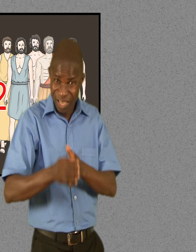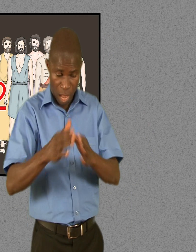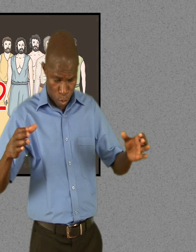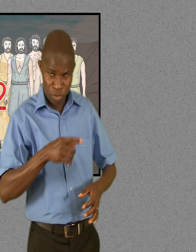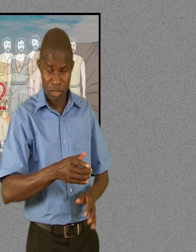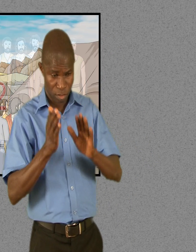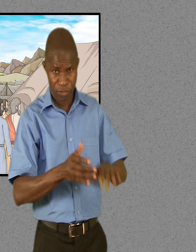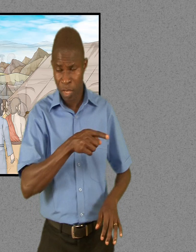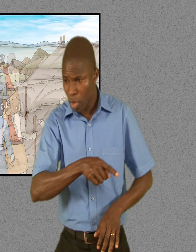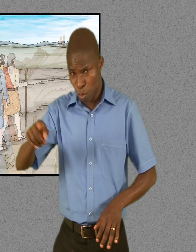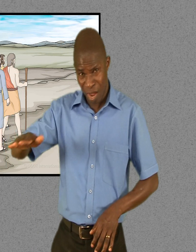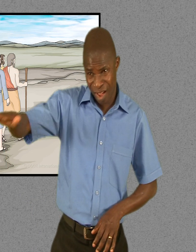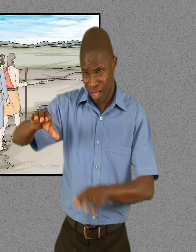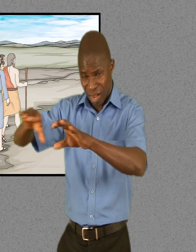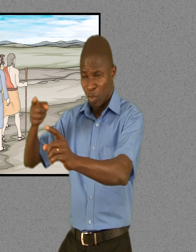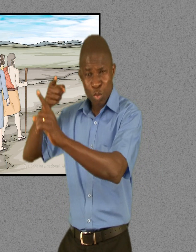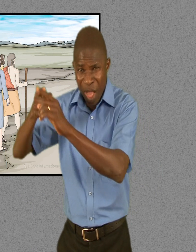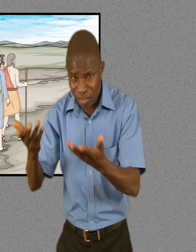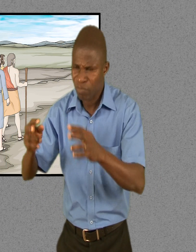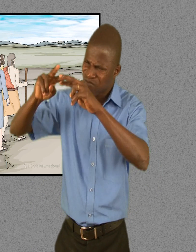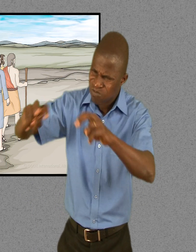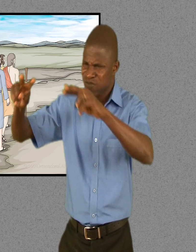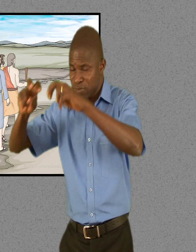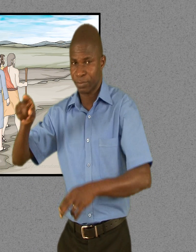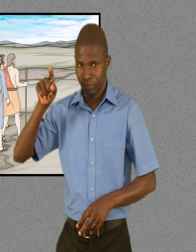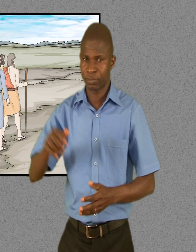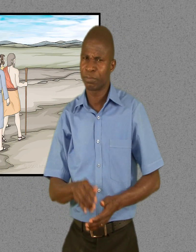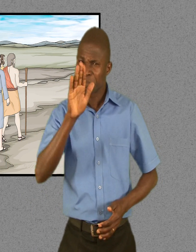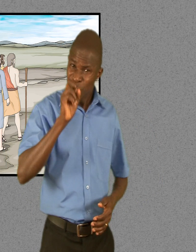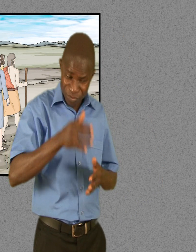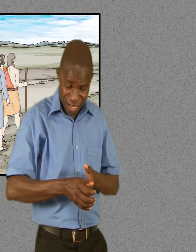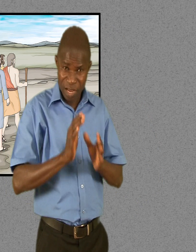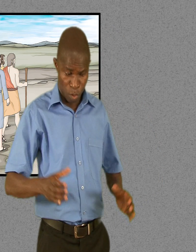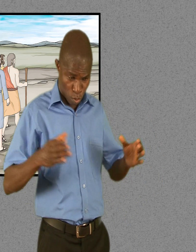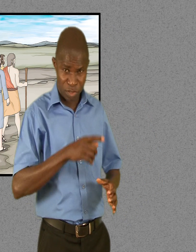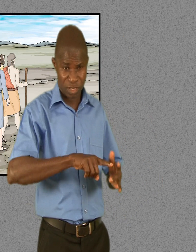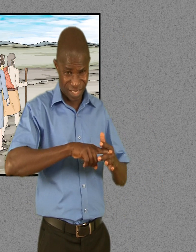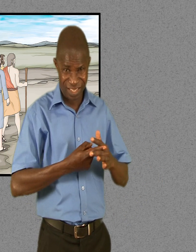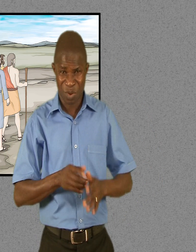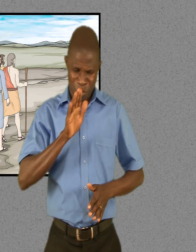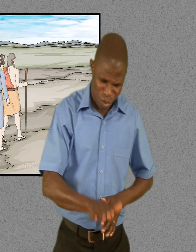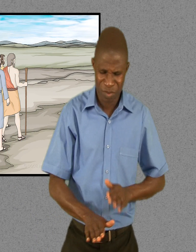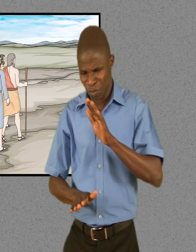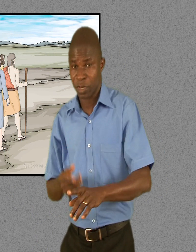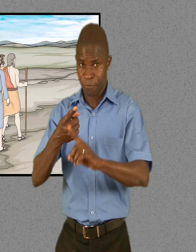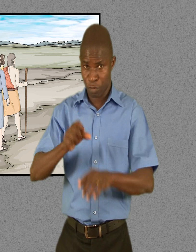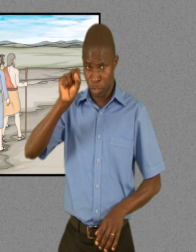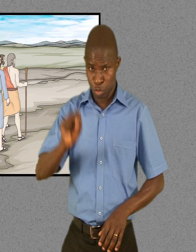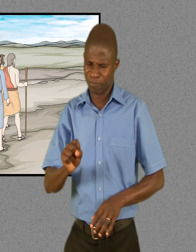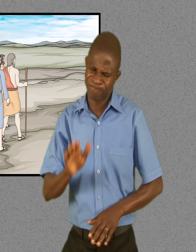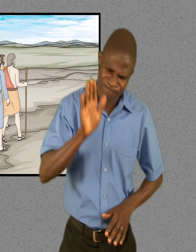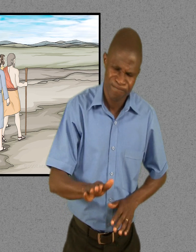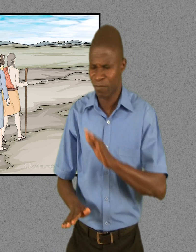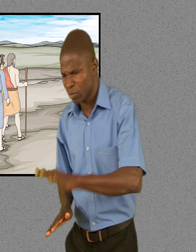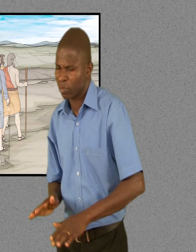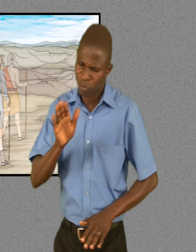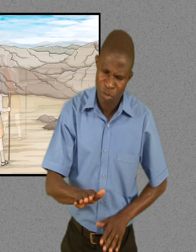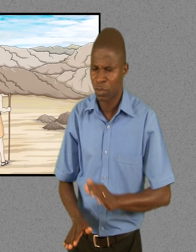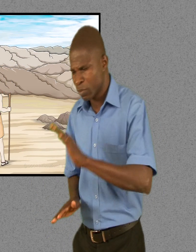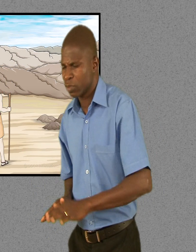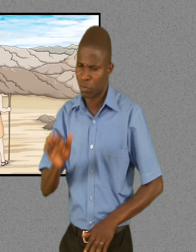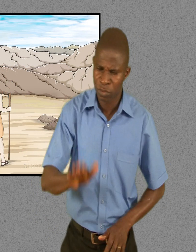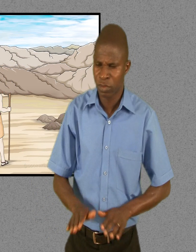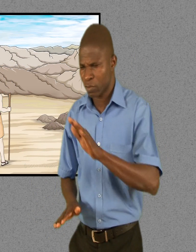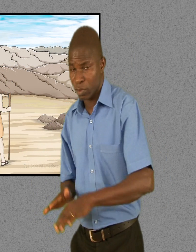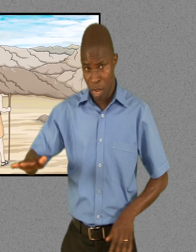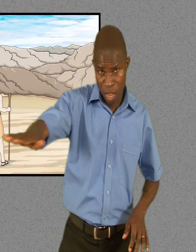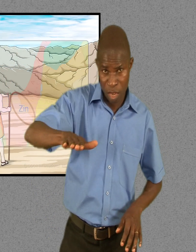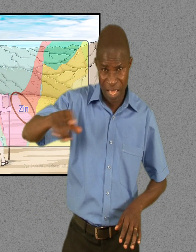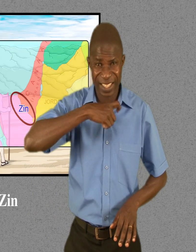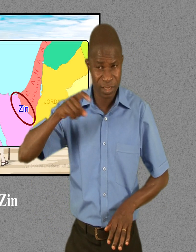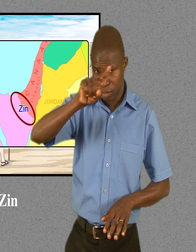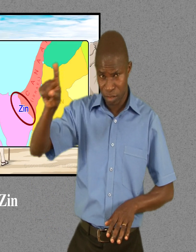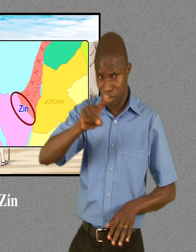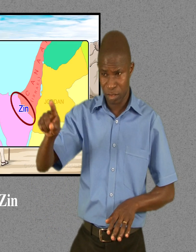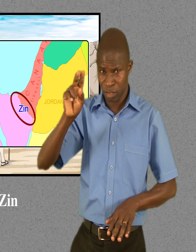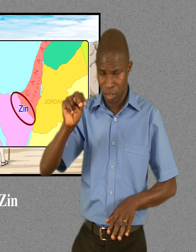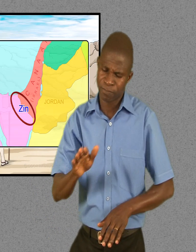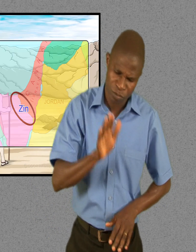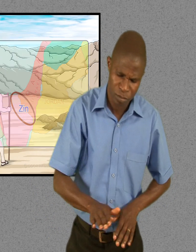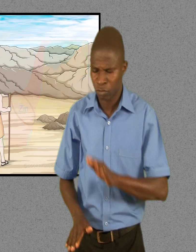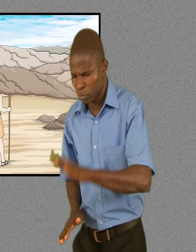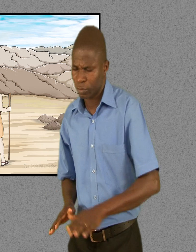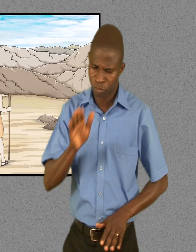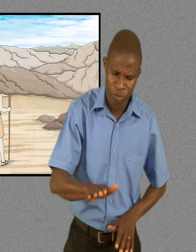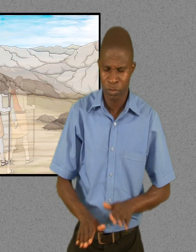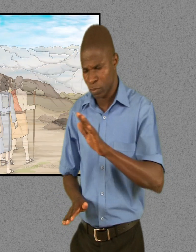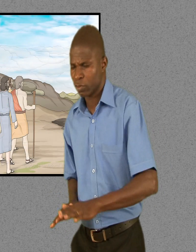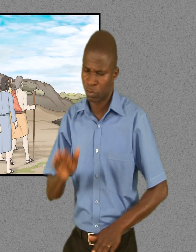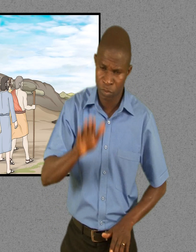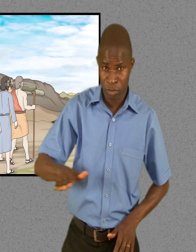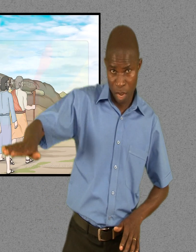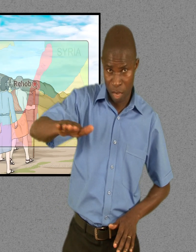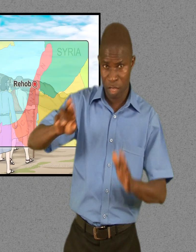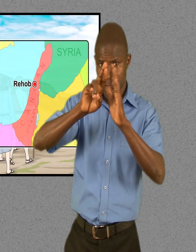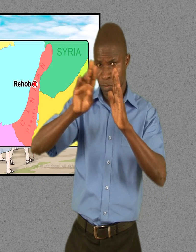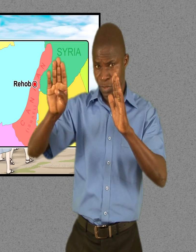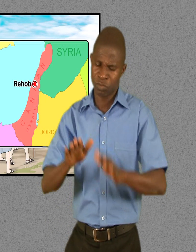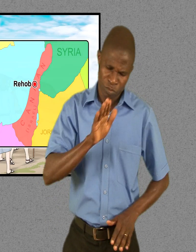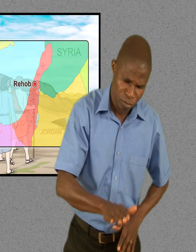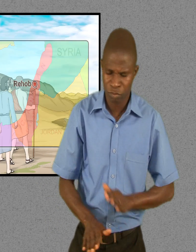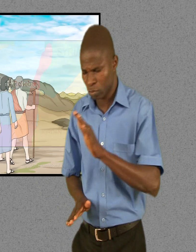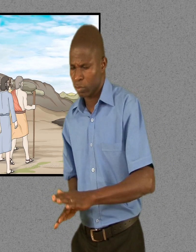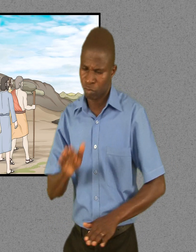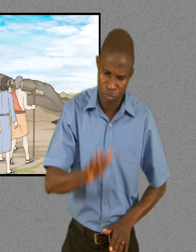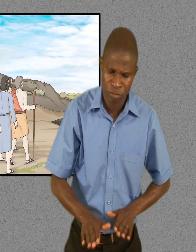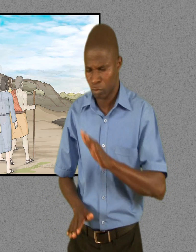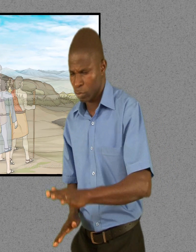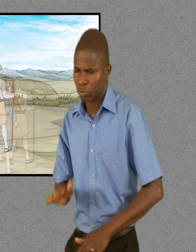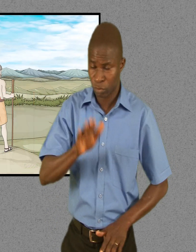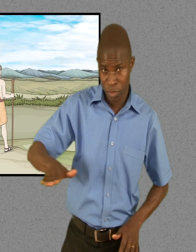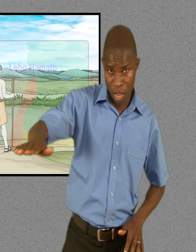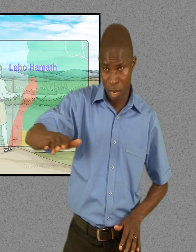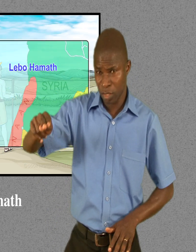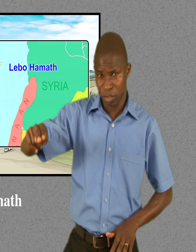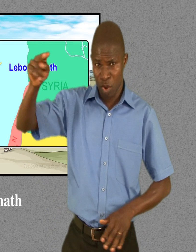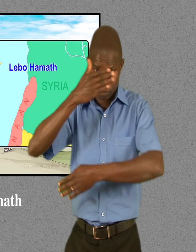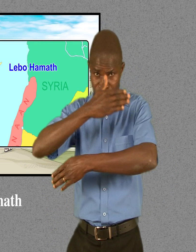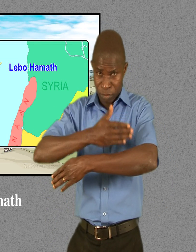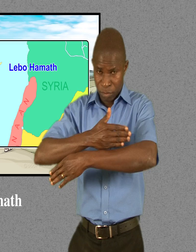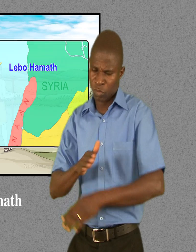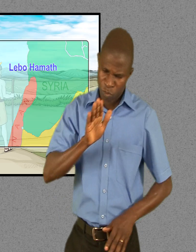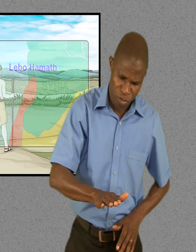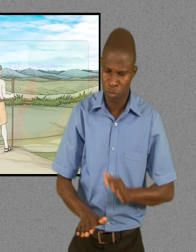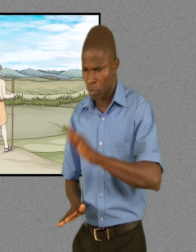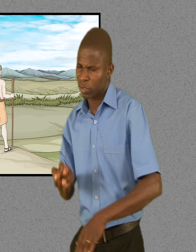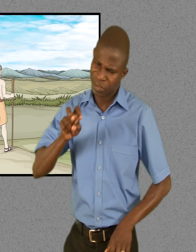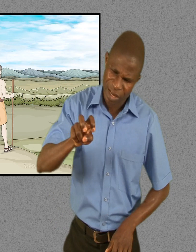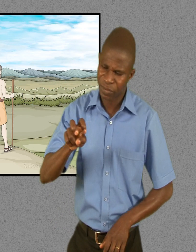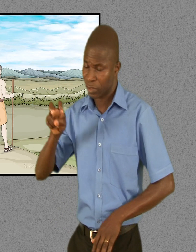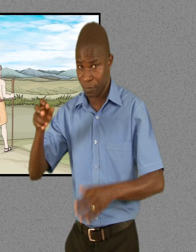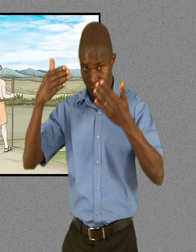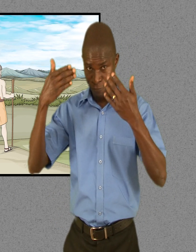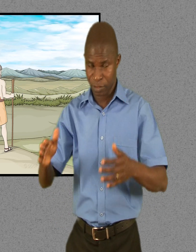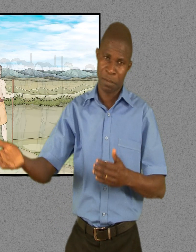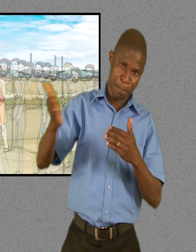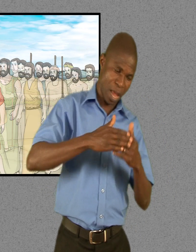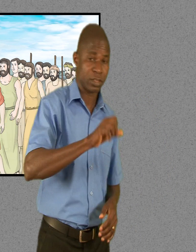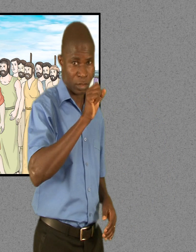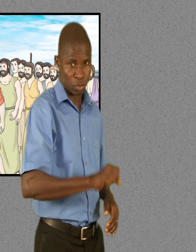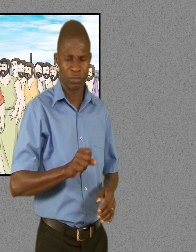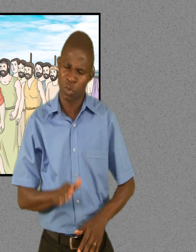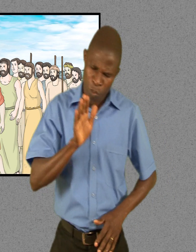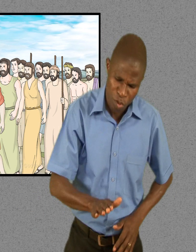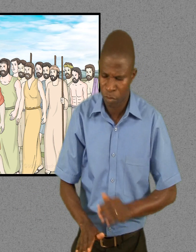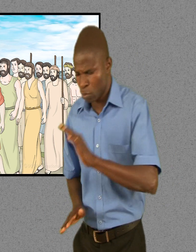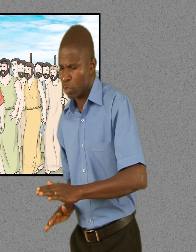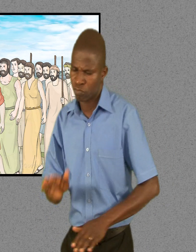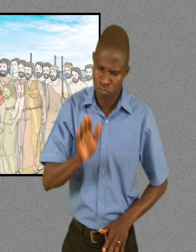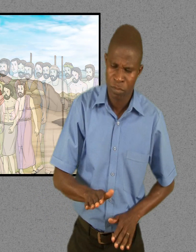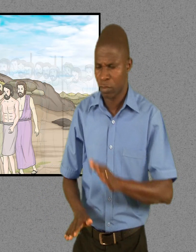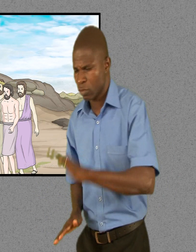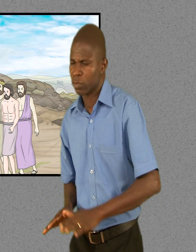(It was the season for the first ripe grapes.) So they went up and spied out the land from the Wilderness of Zin as far as Rehob, toward Lebo-hamath.